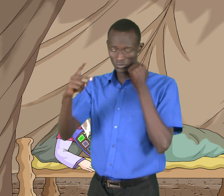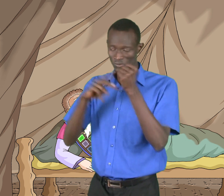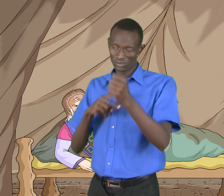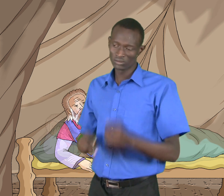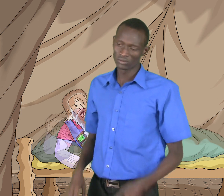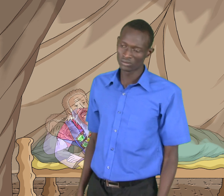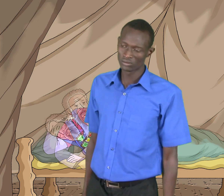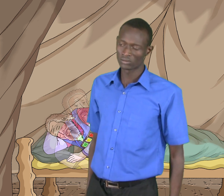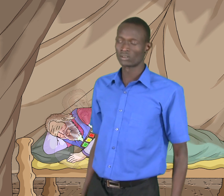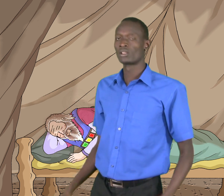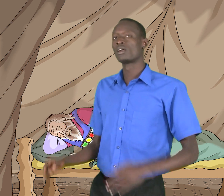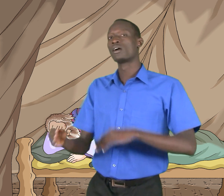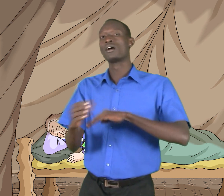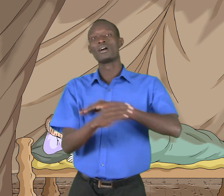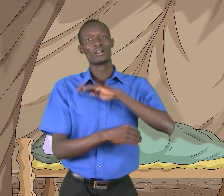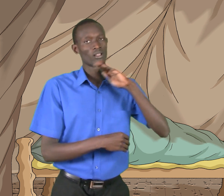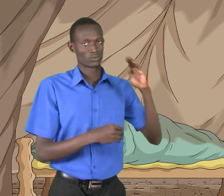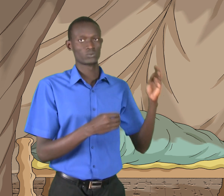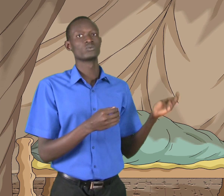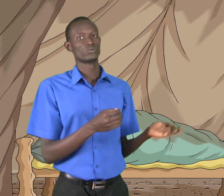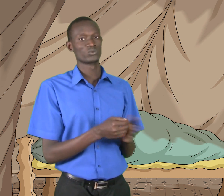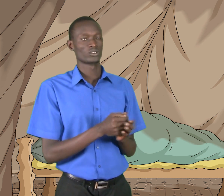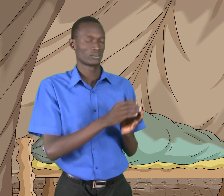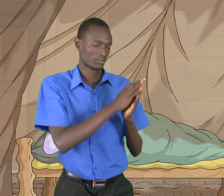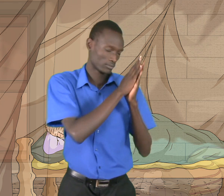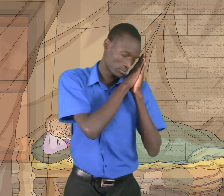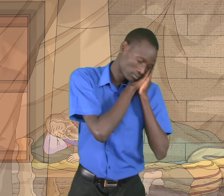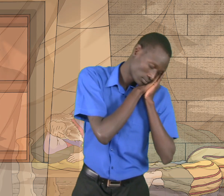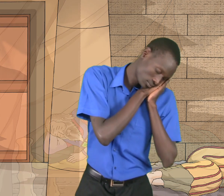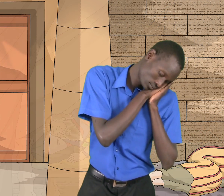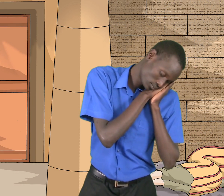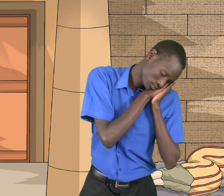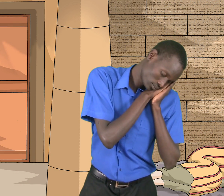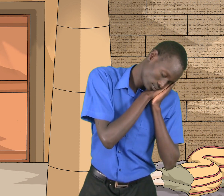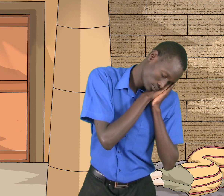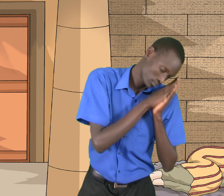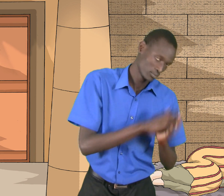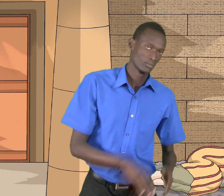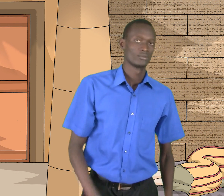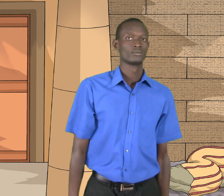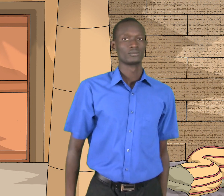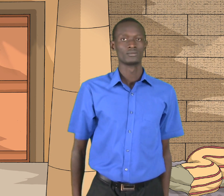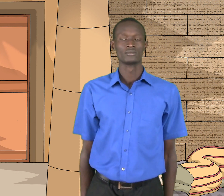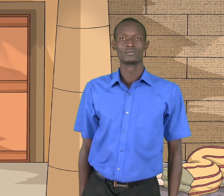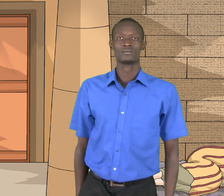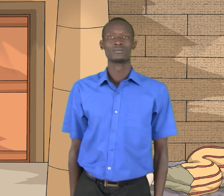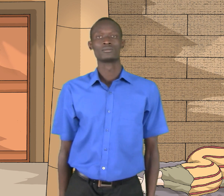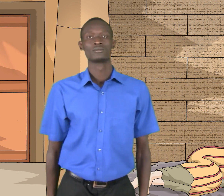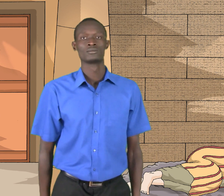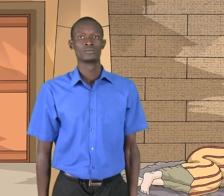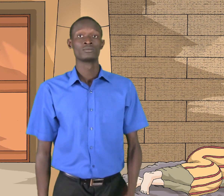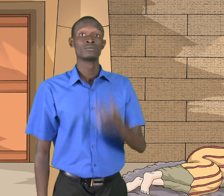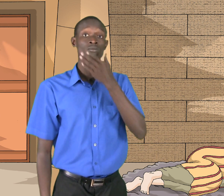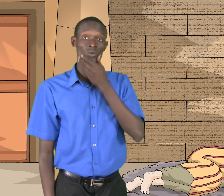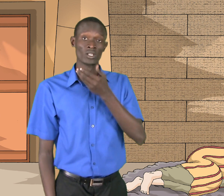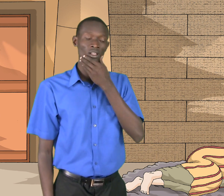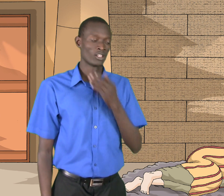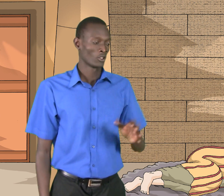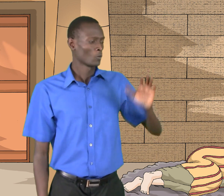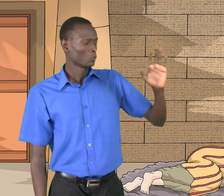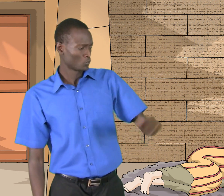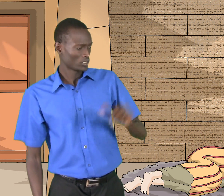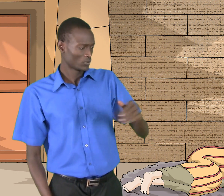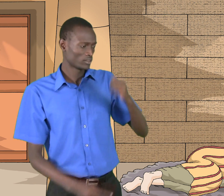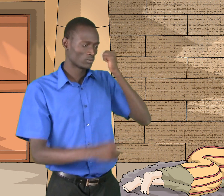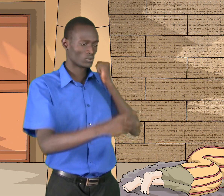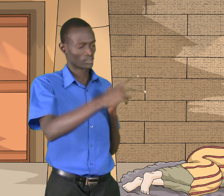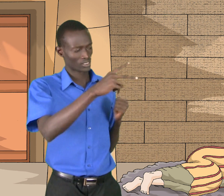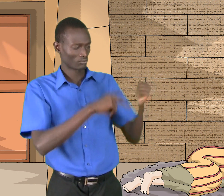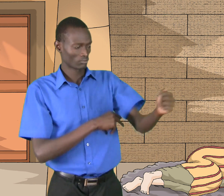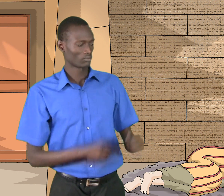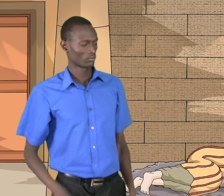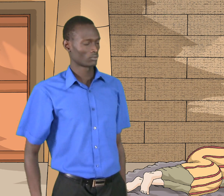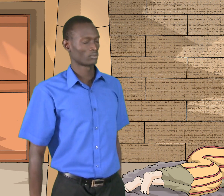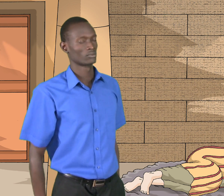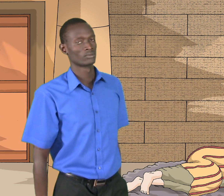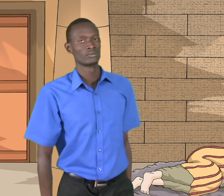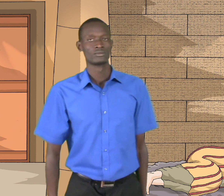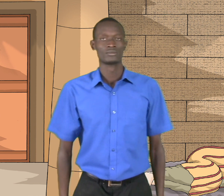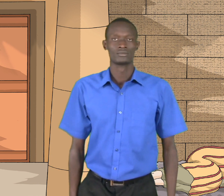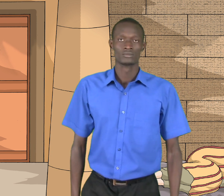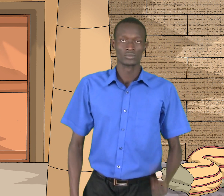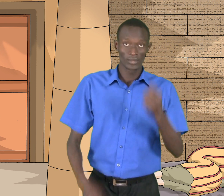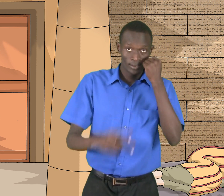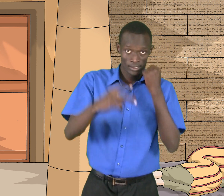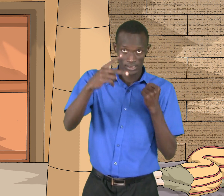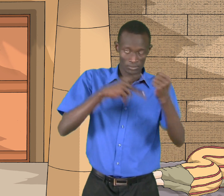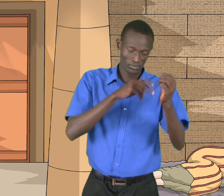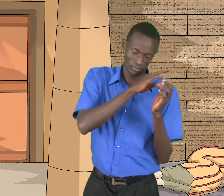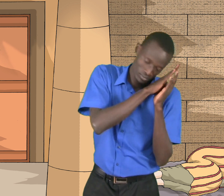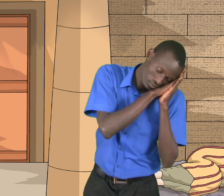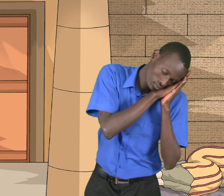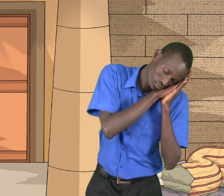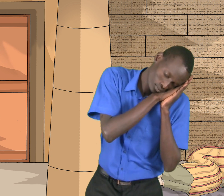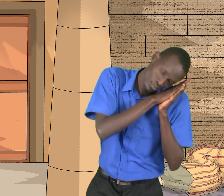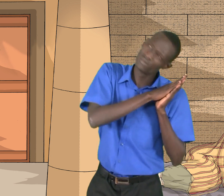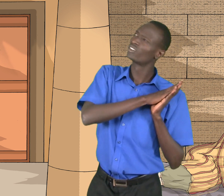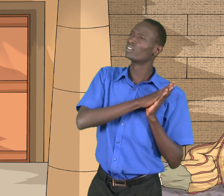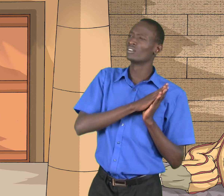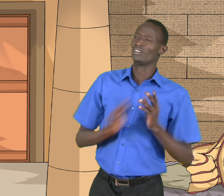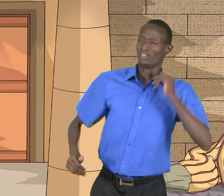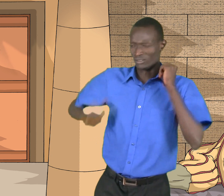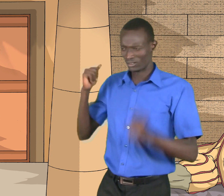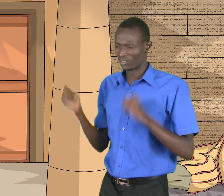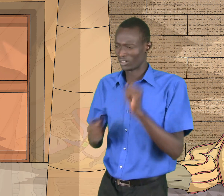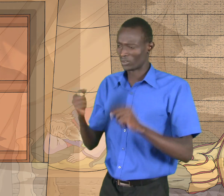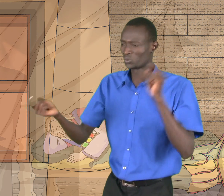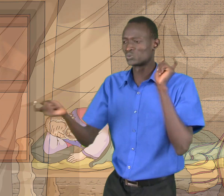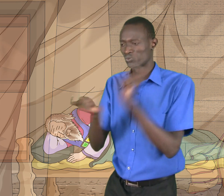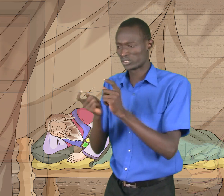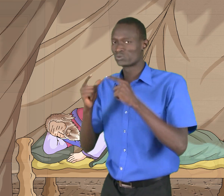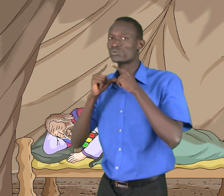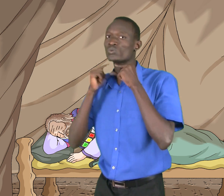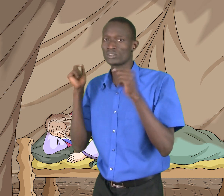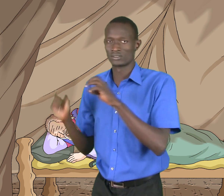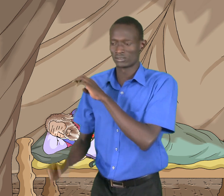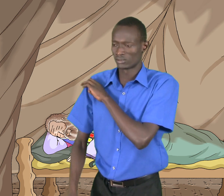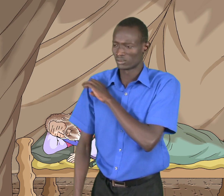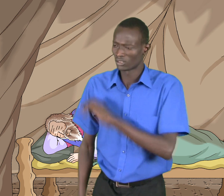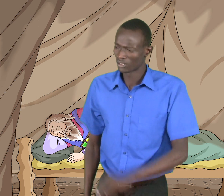So he went and lay down. Once again the LORD called, “Samuel!”